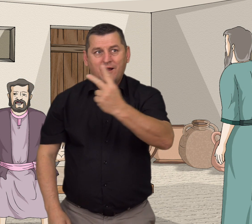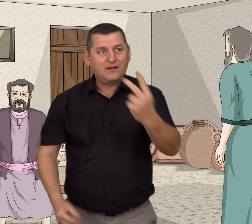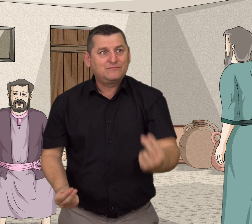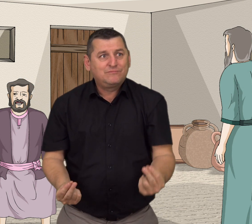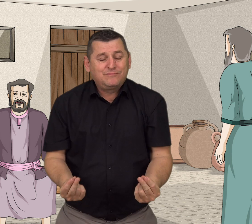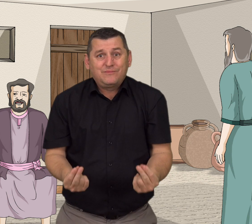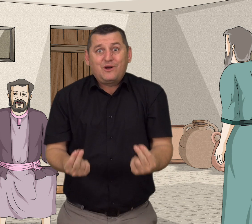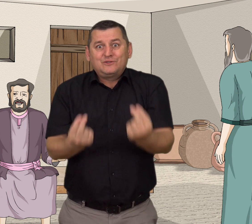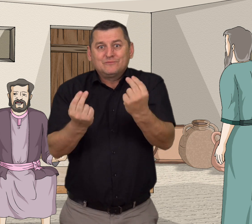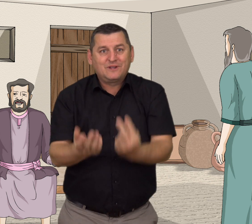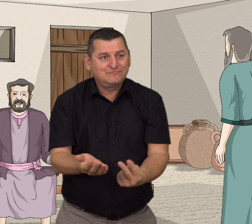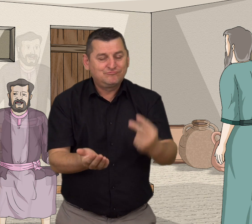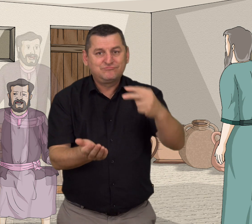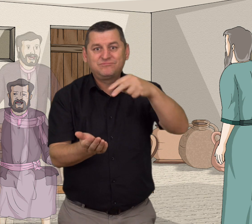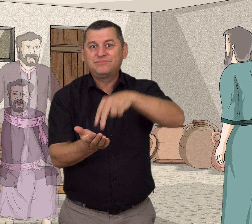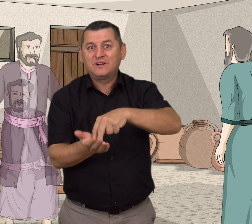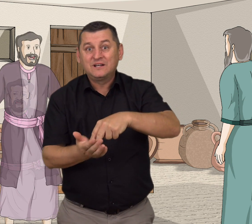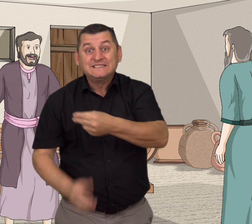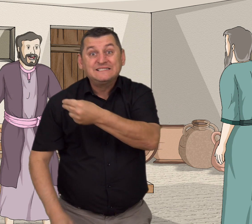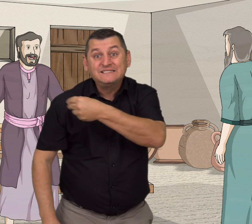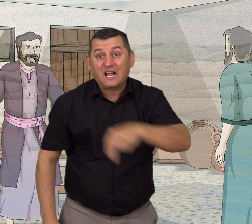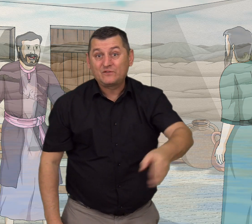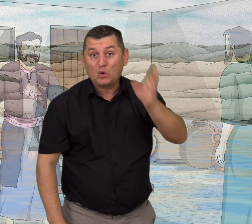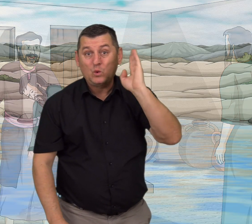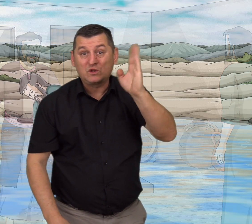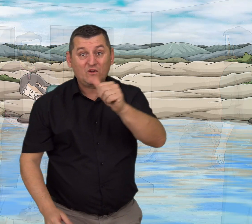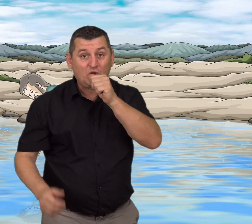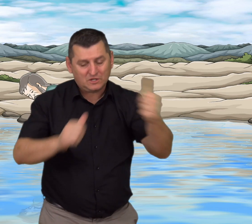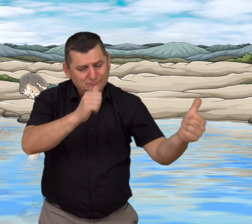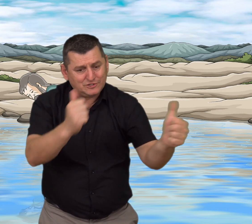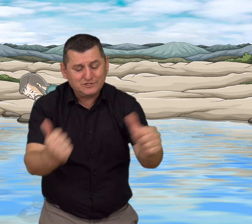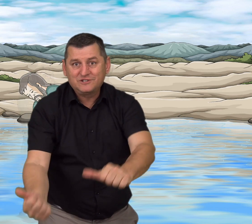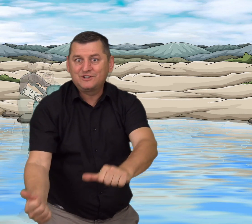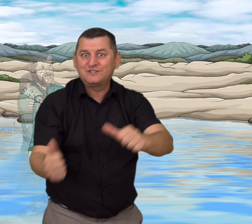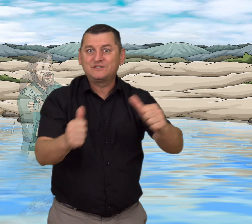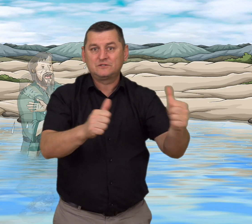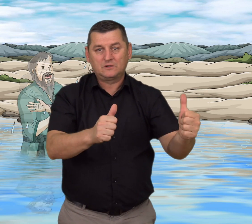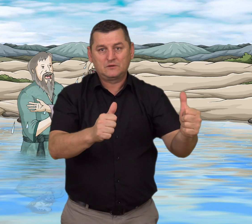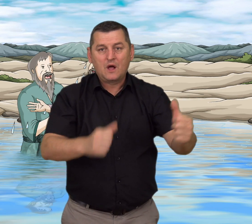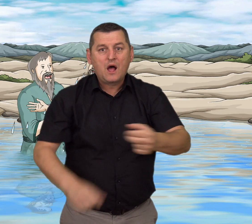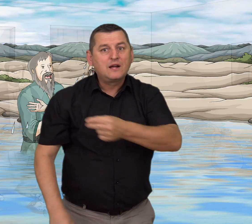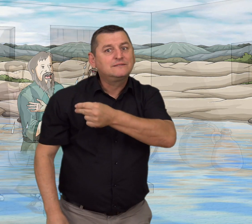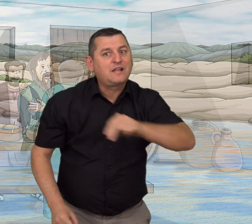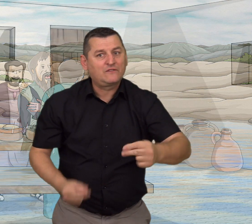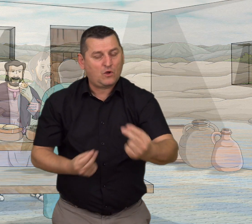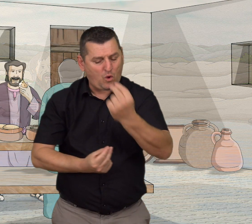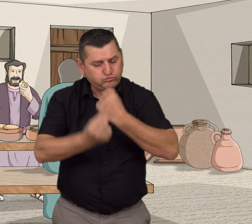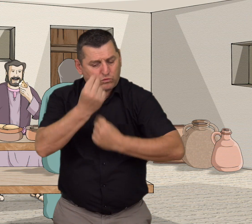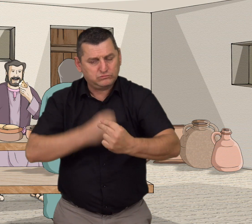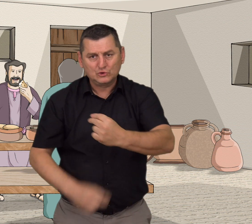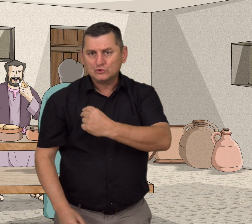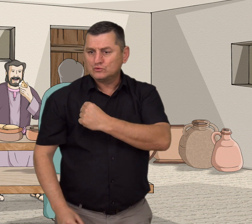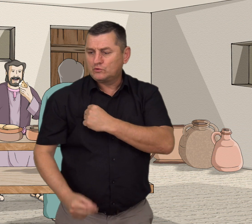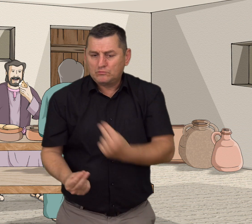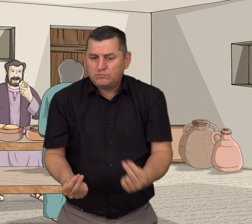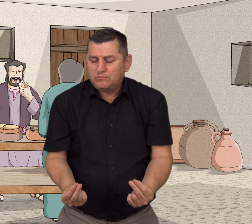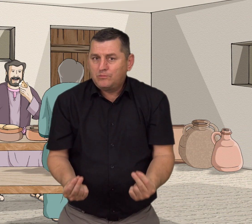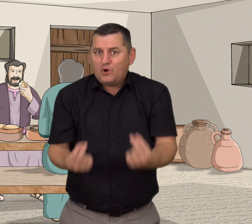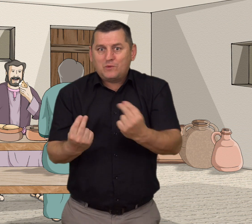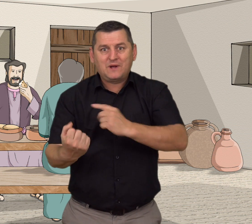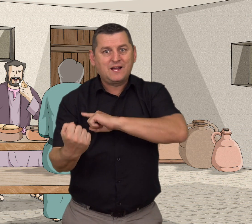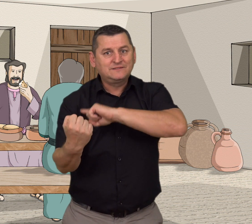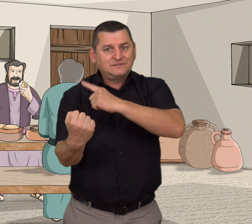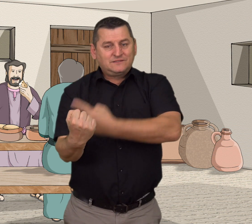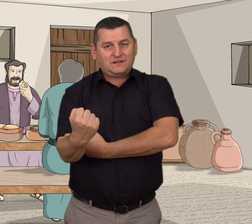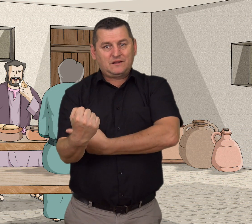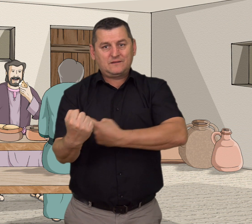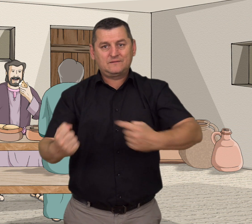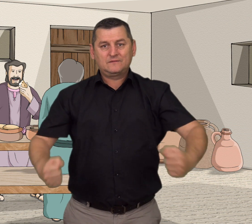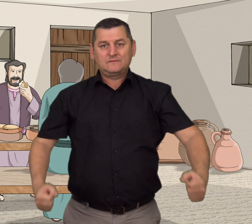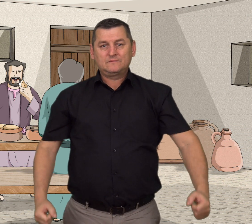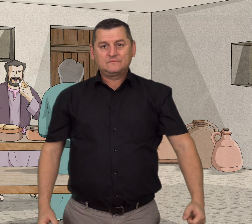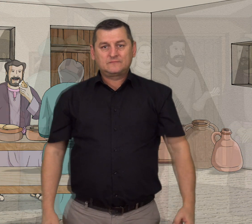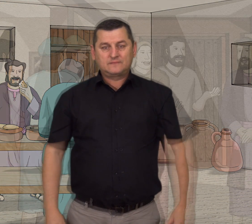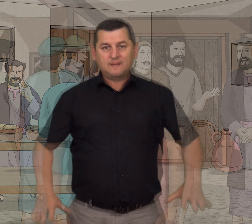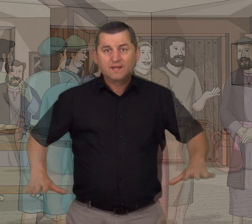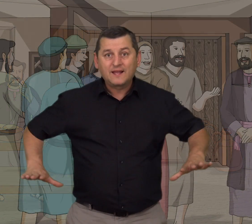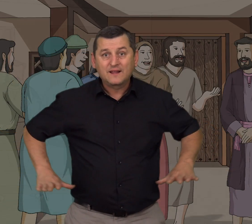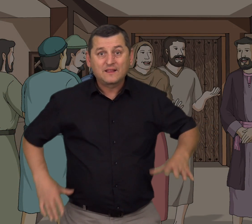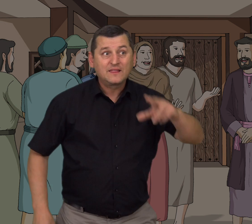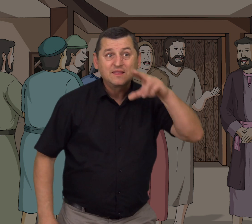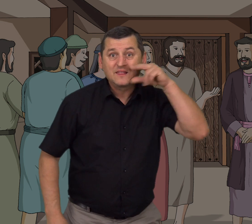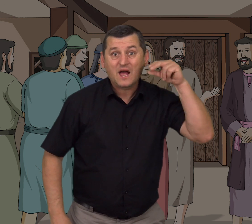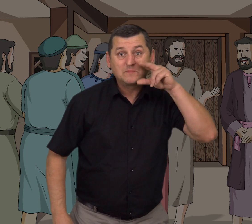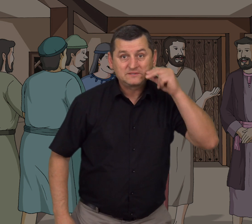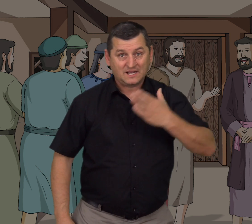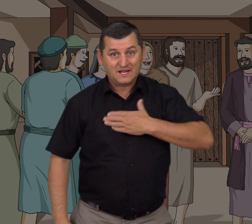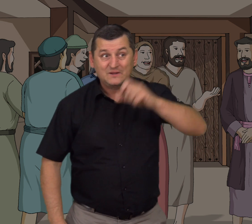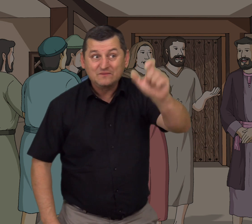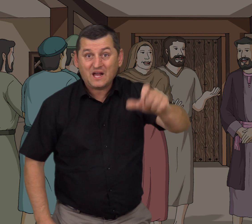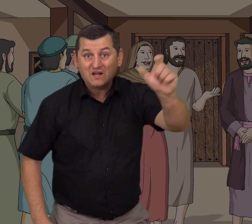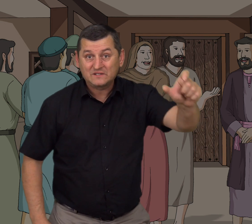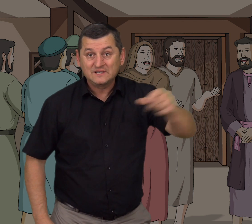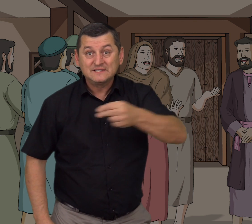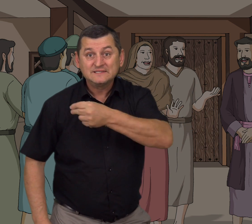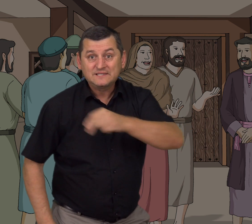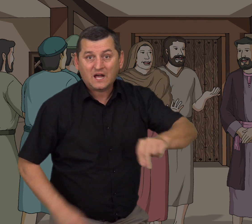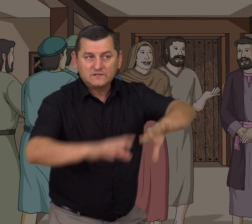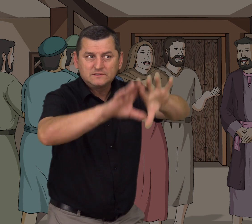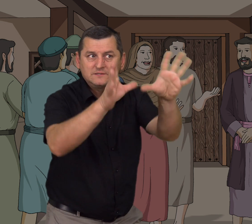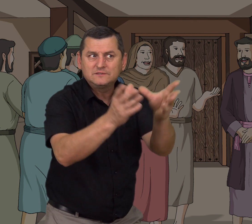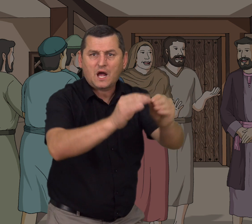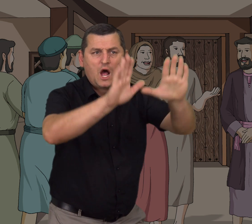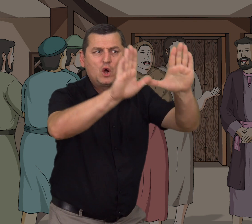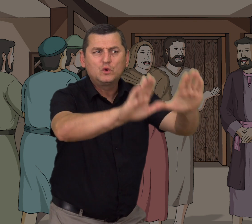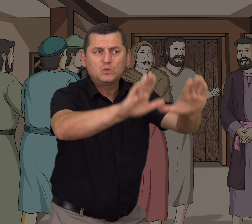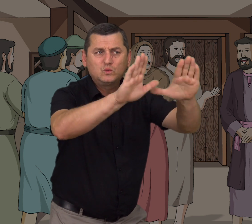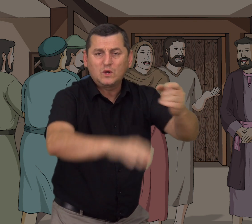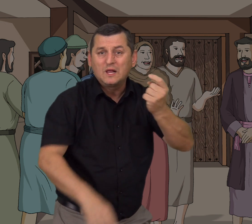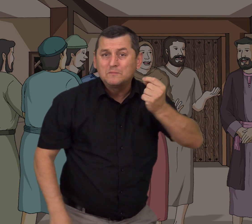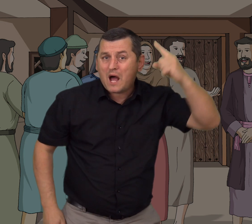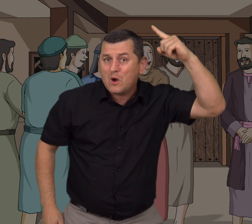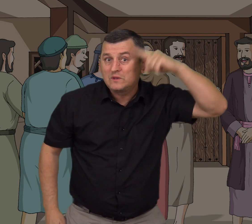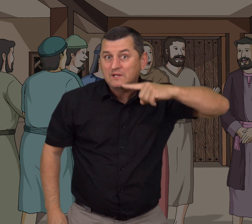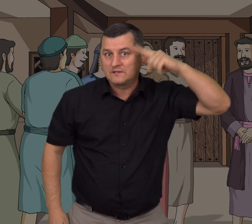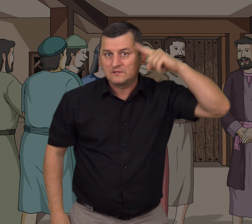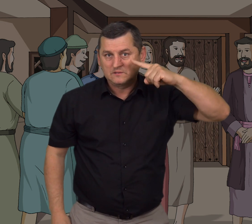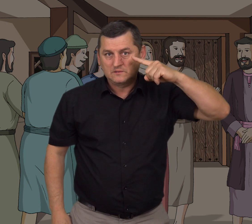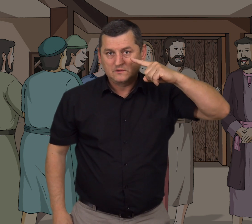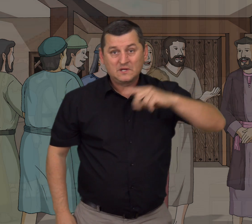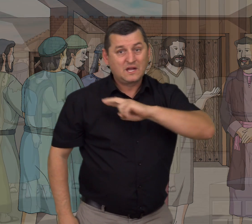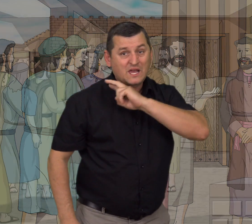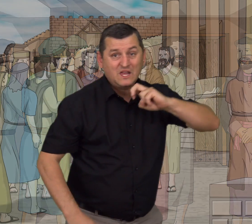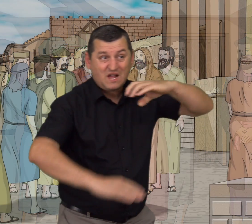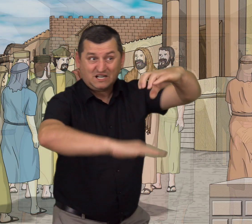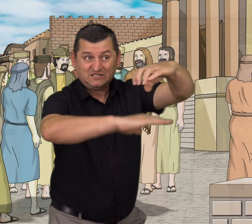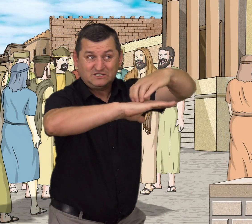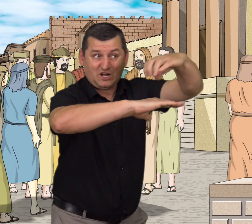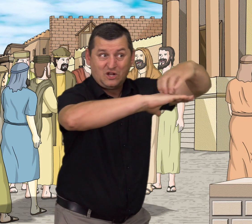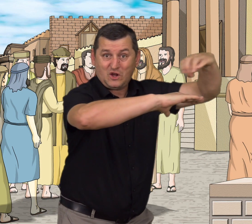He got up and was baptized, and after taking some food, he regained his strength. And he spent several days with the disciples in Damascus.